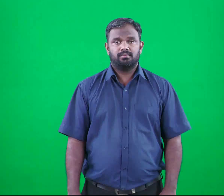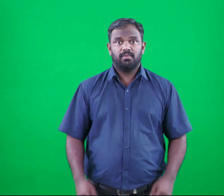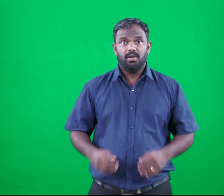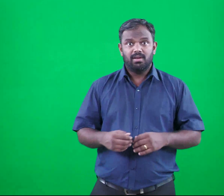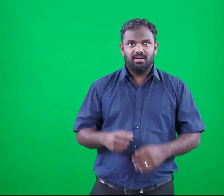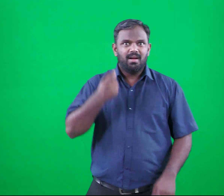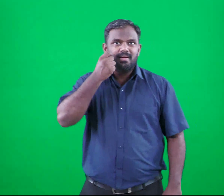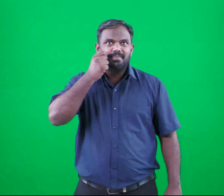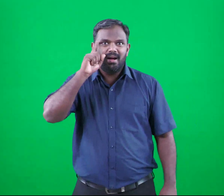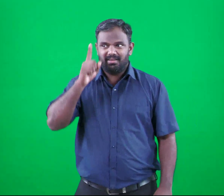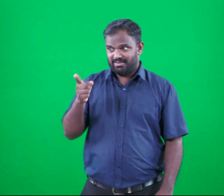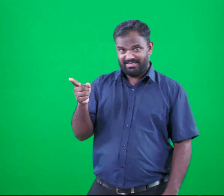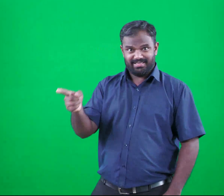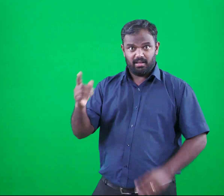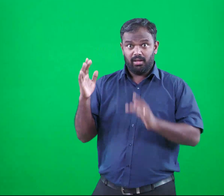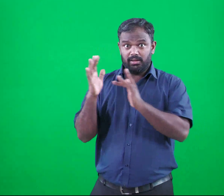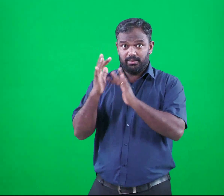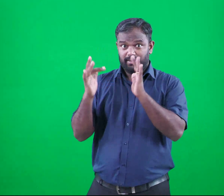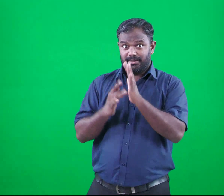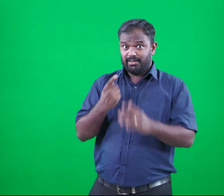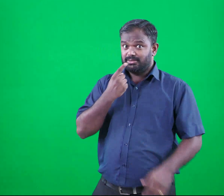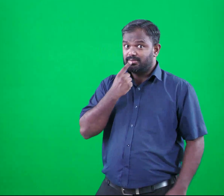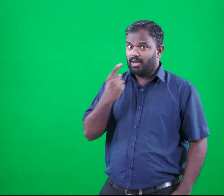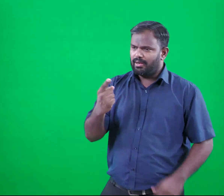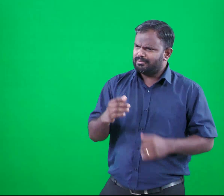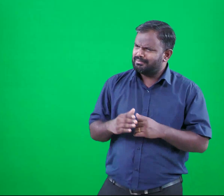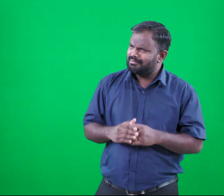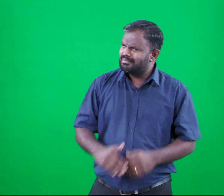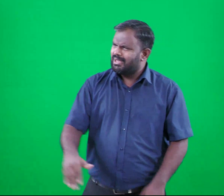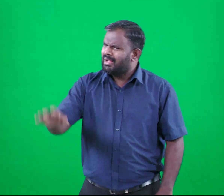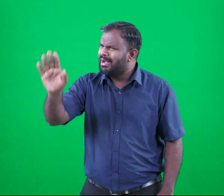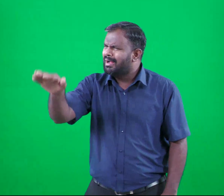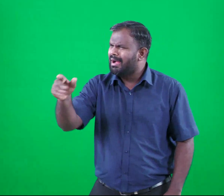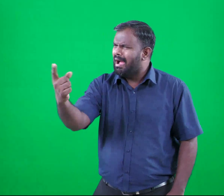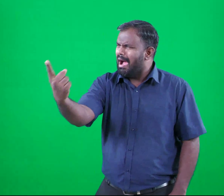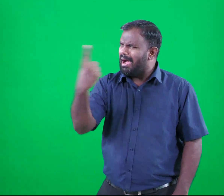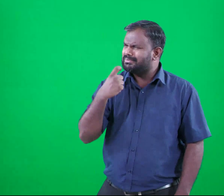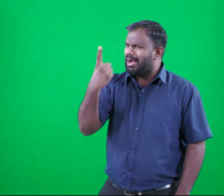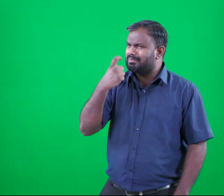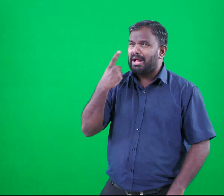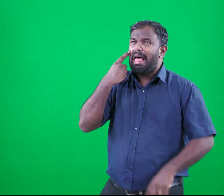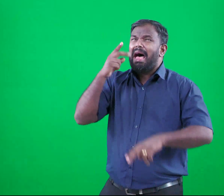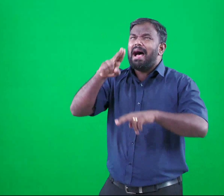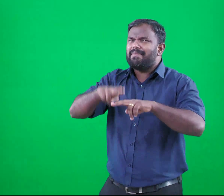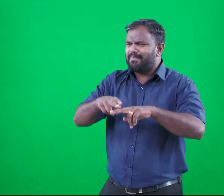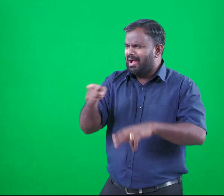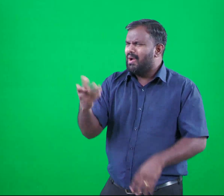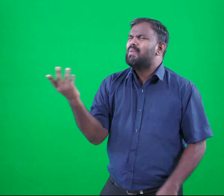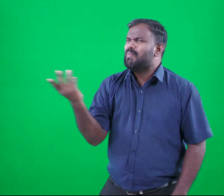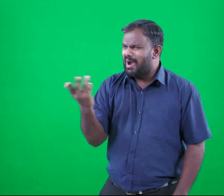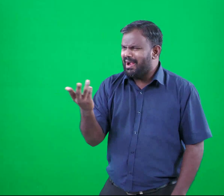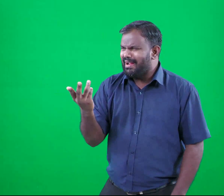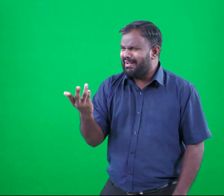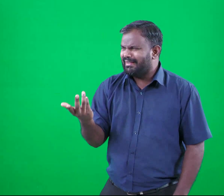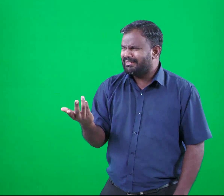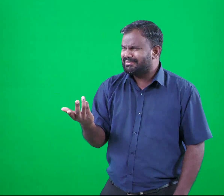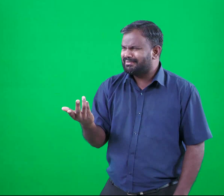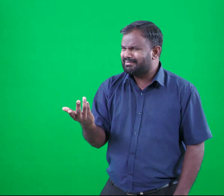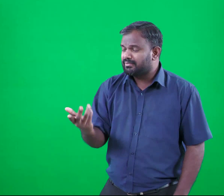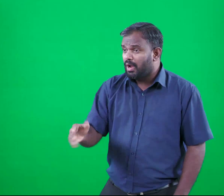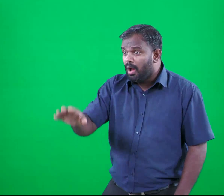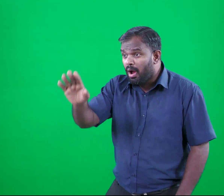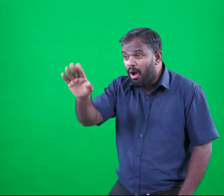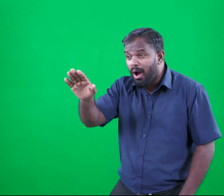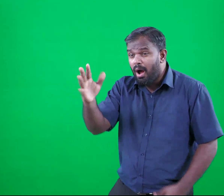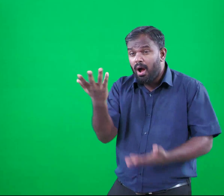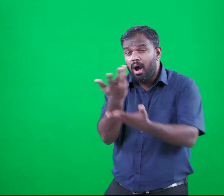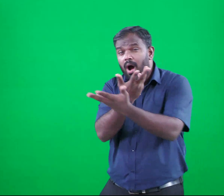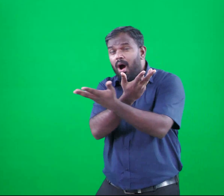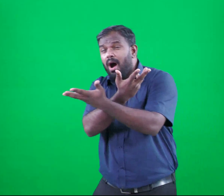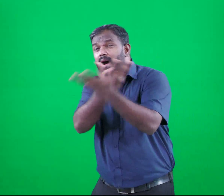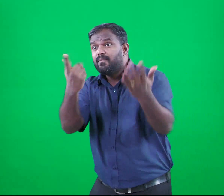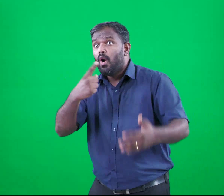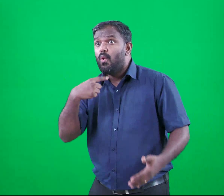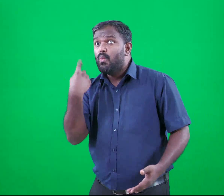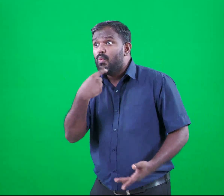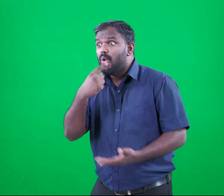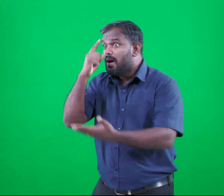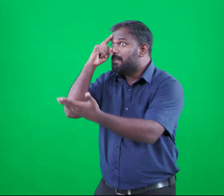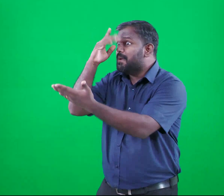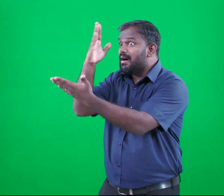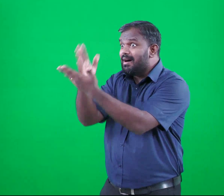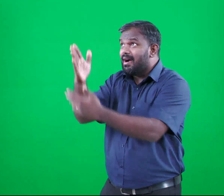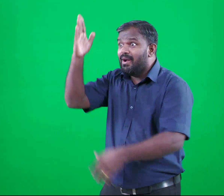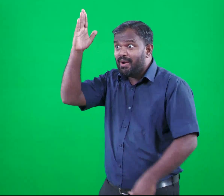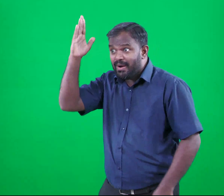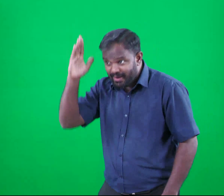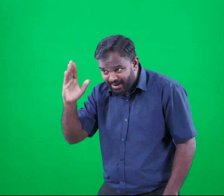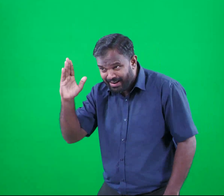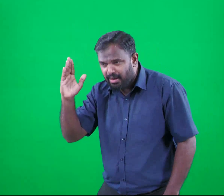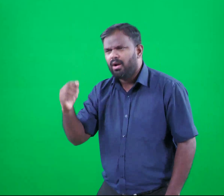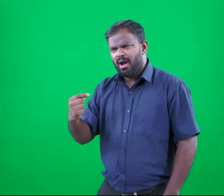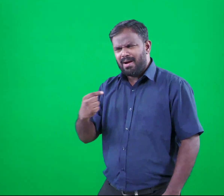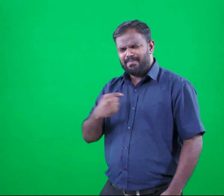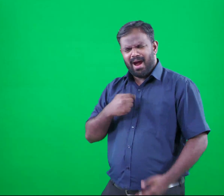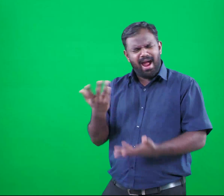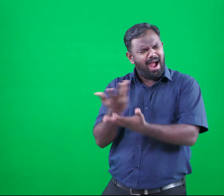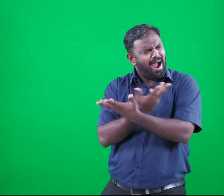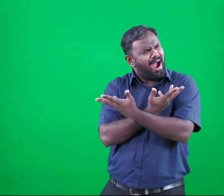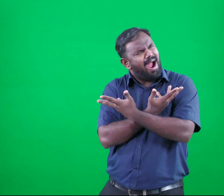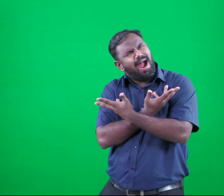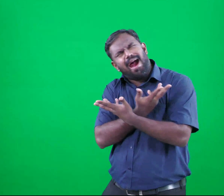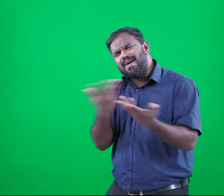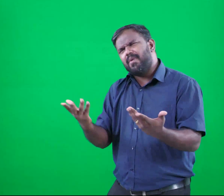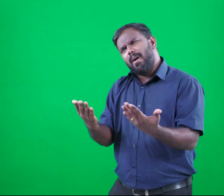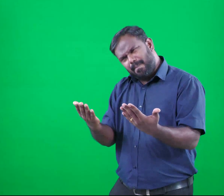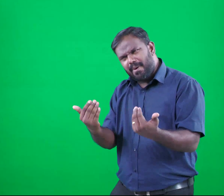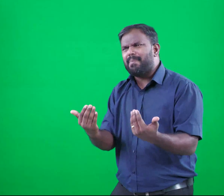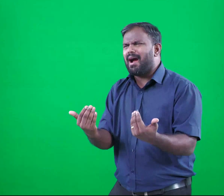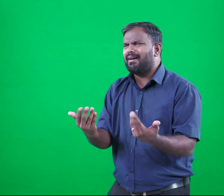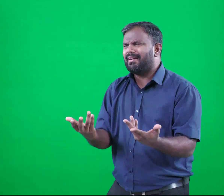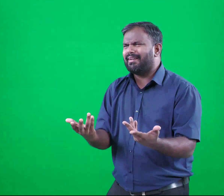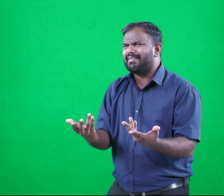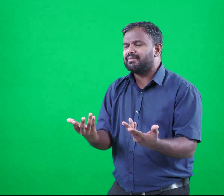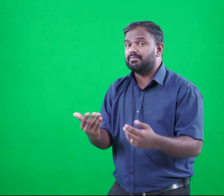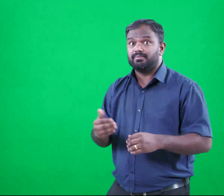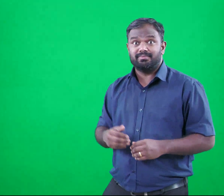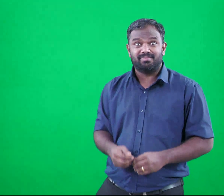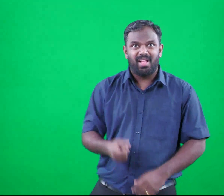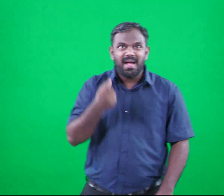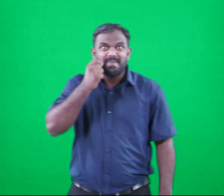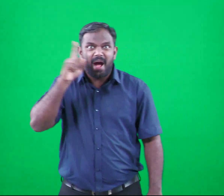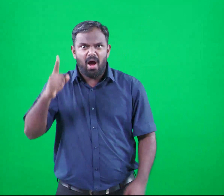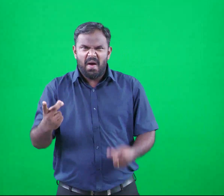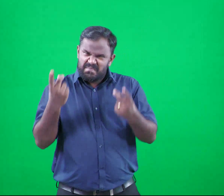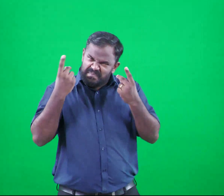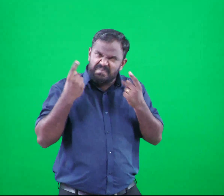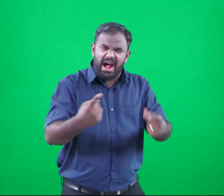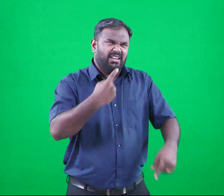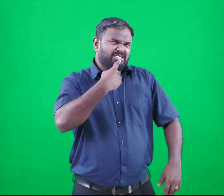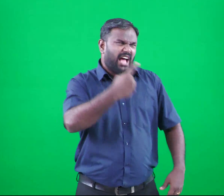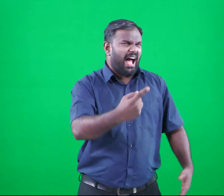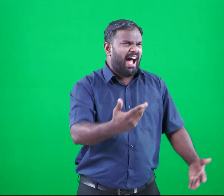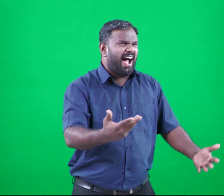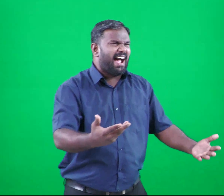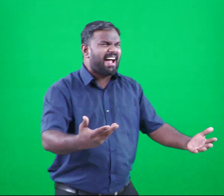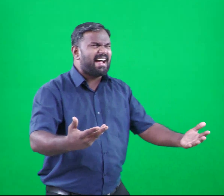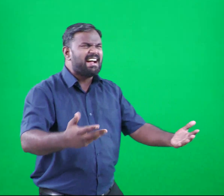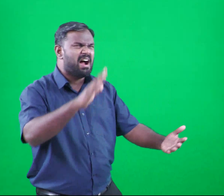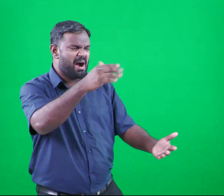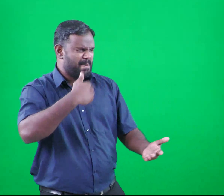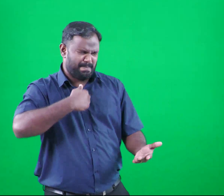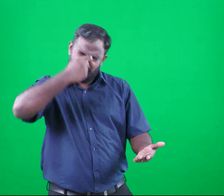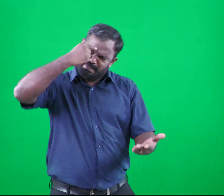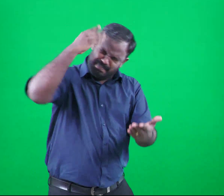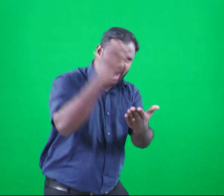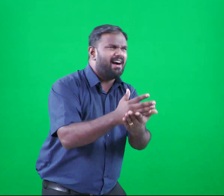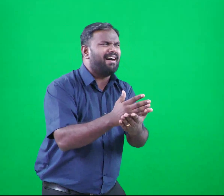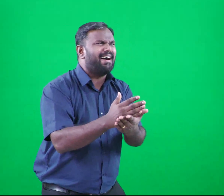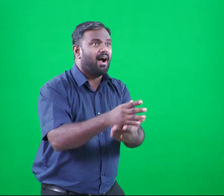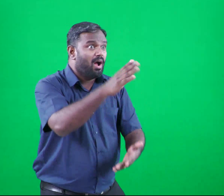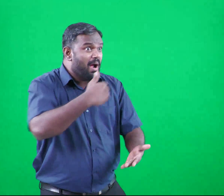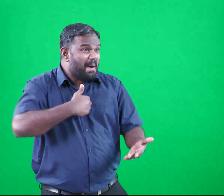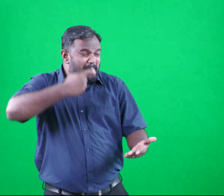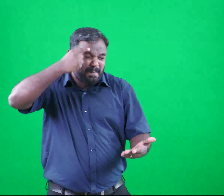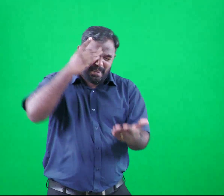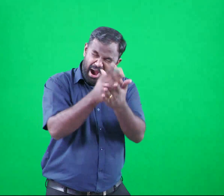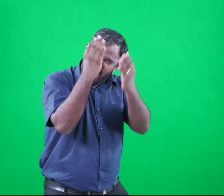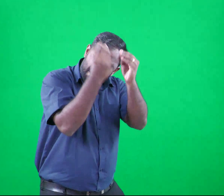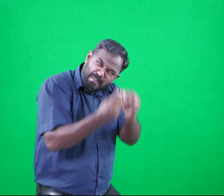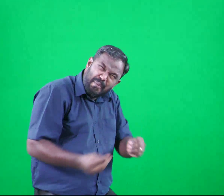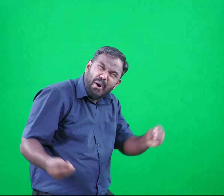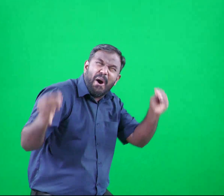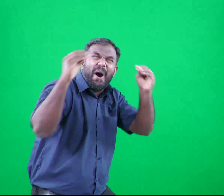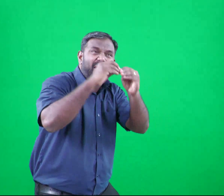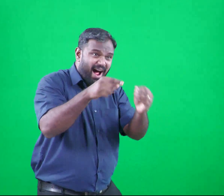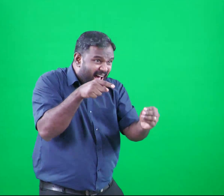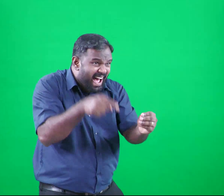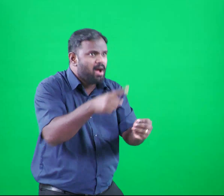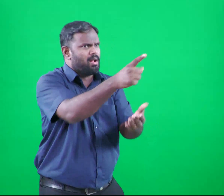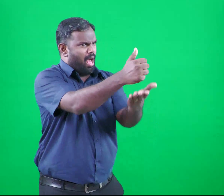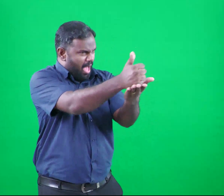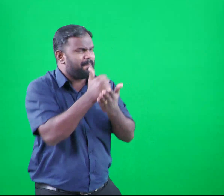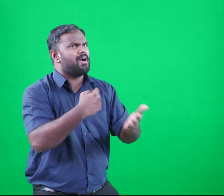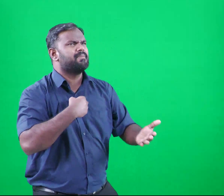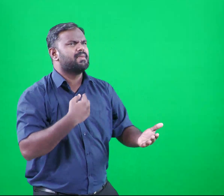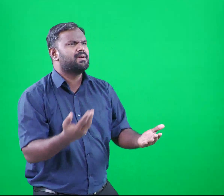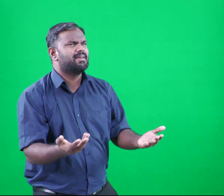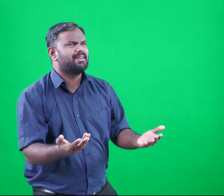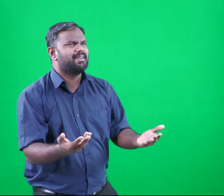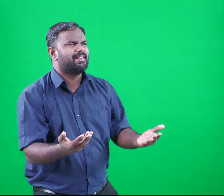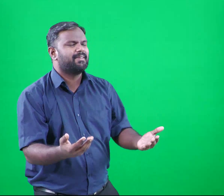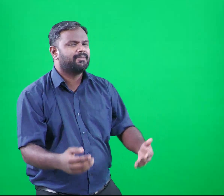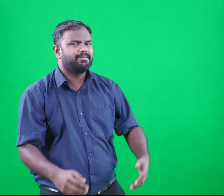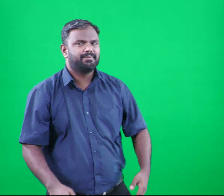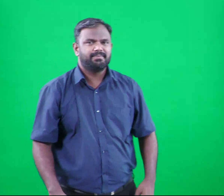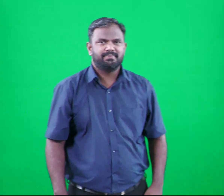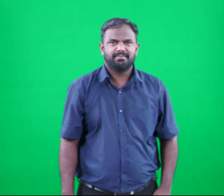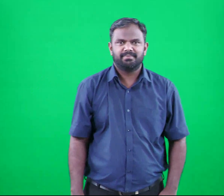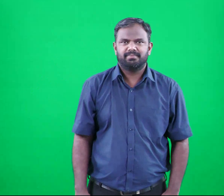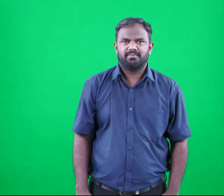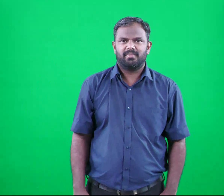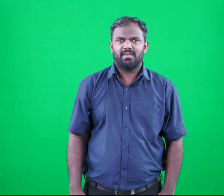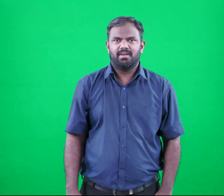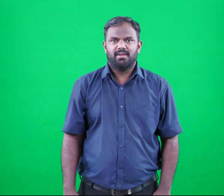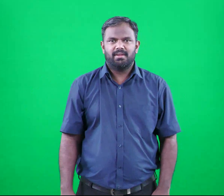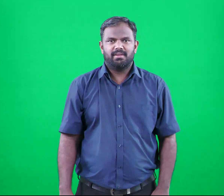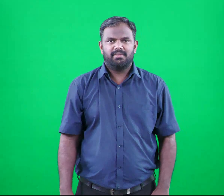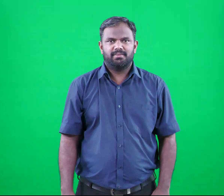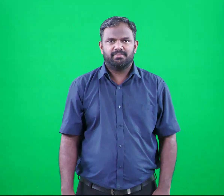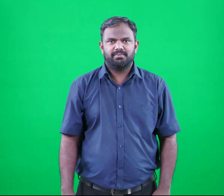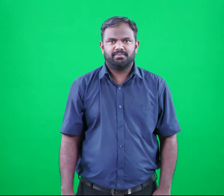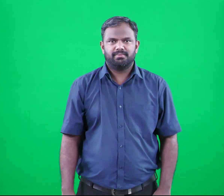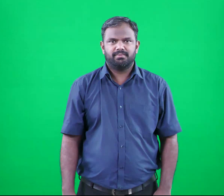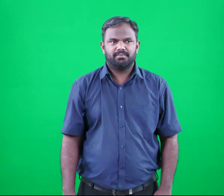"If You can?" echoed Jesus. " All things are possible to him who believes!" Immediately the boy's father cried out, "I do believe; help my unbelief!"